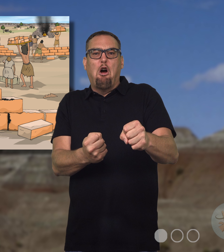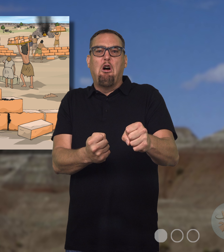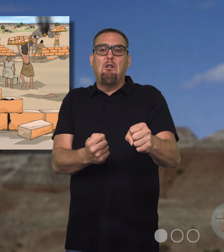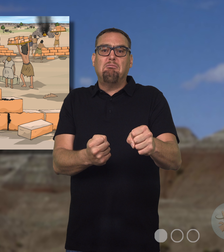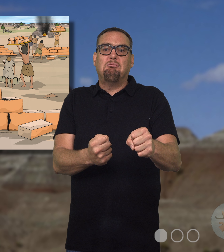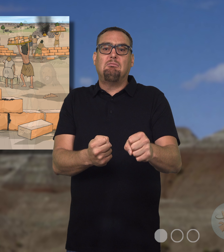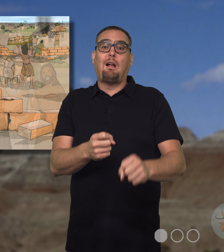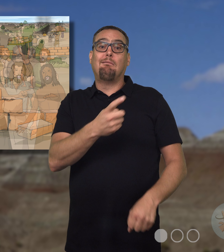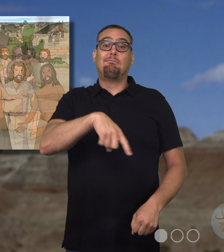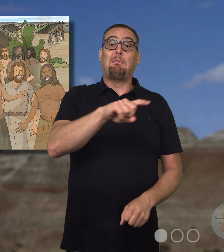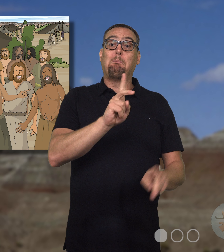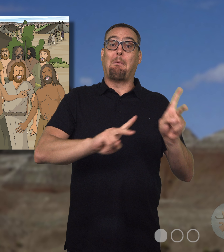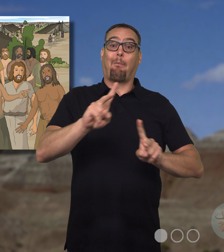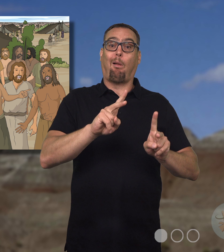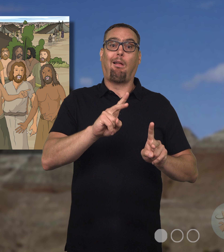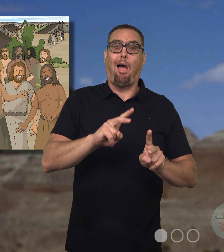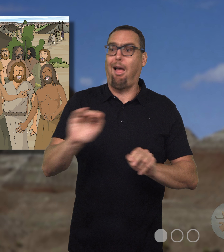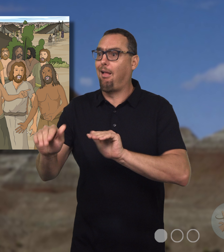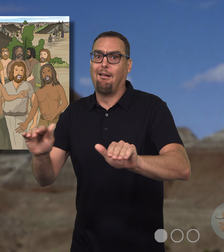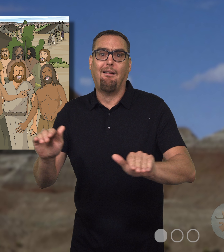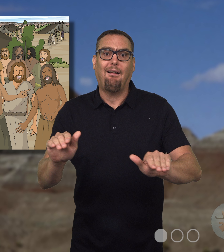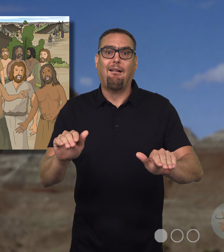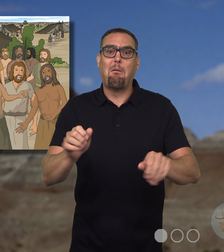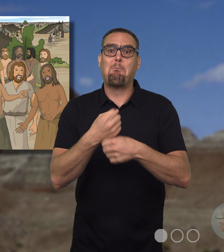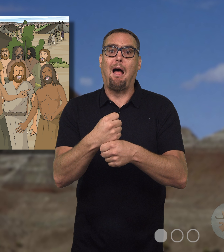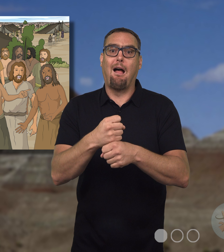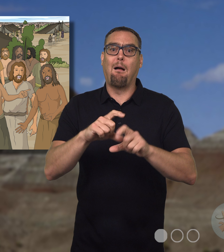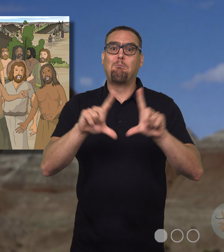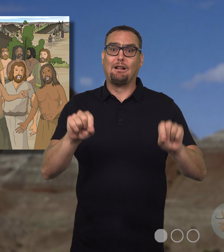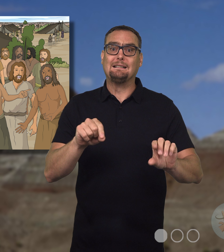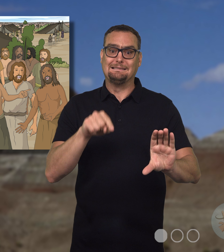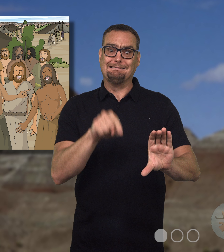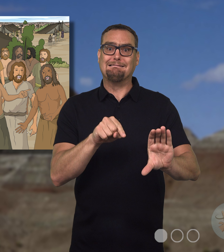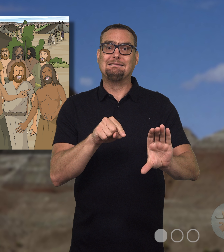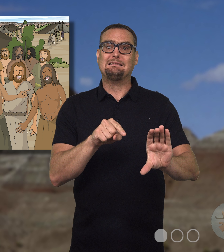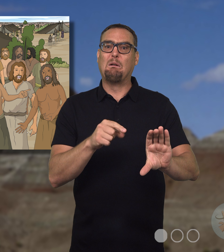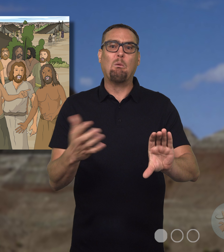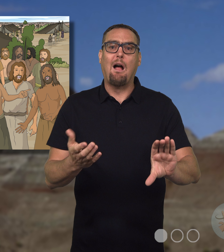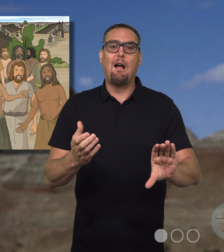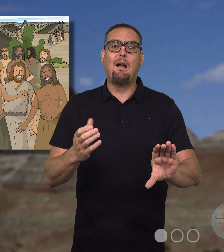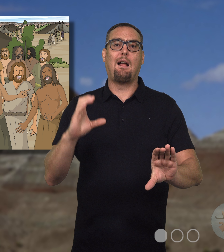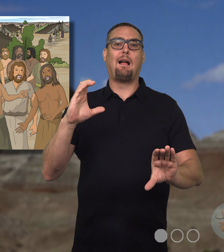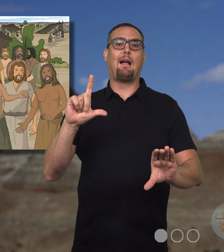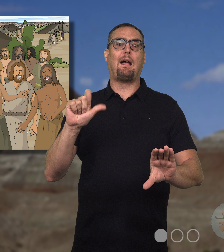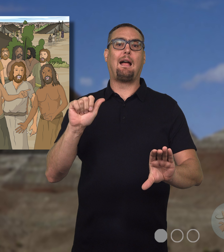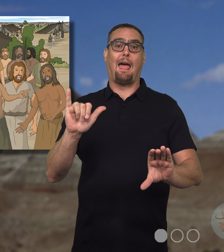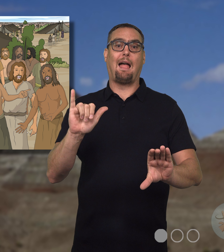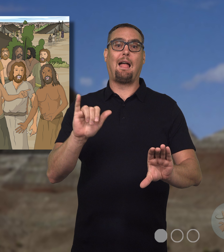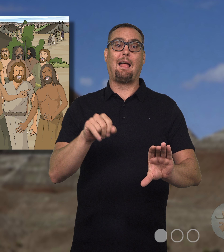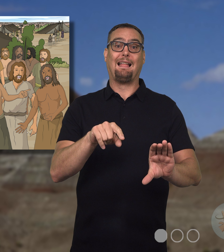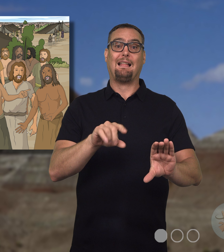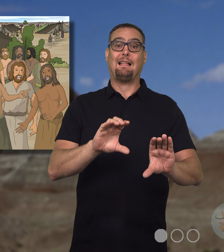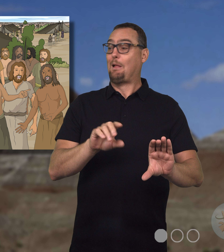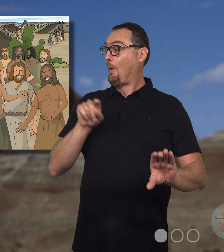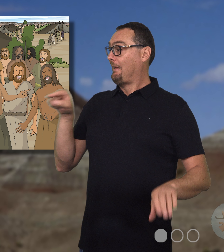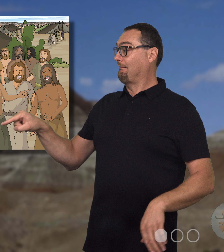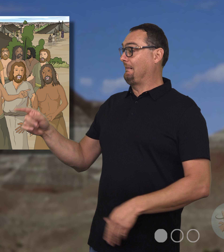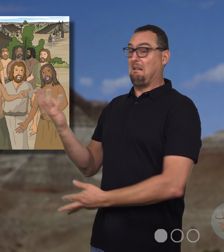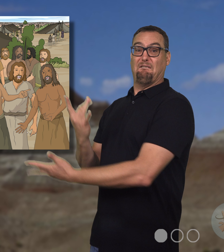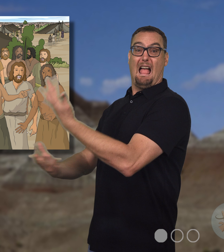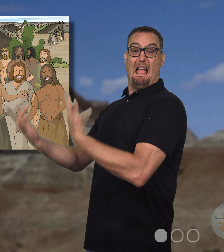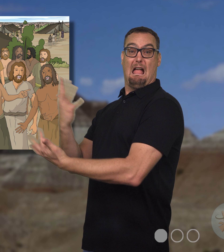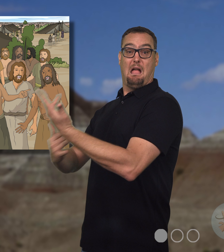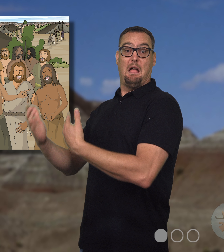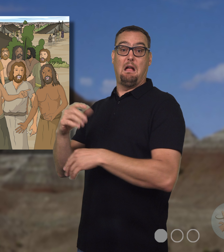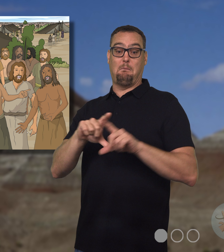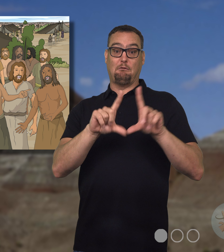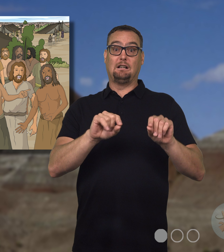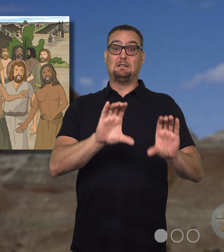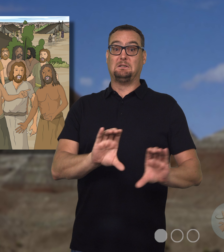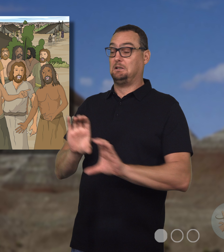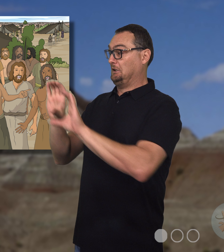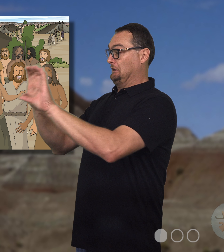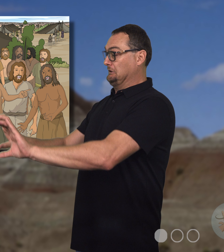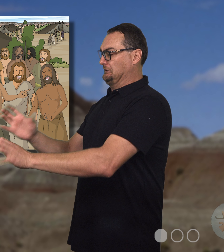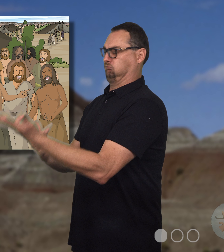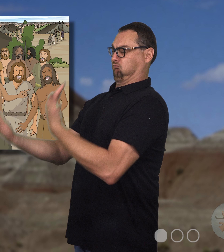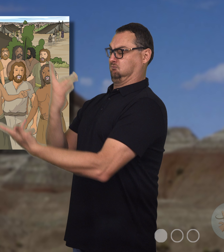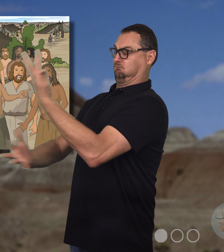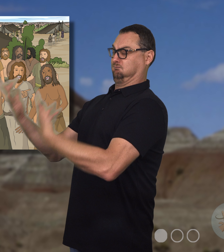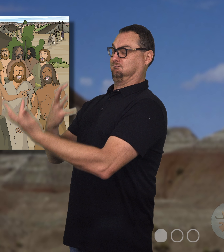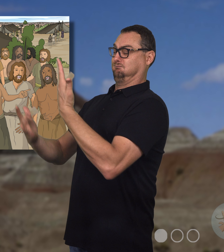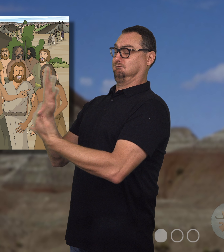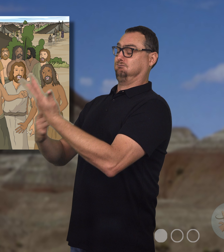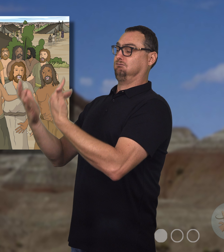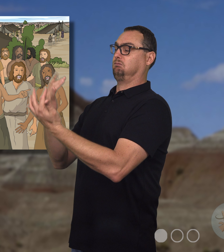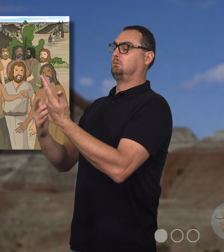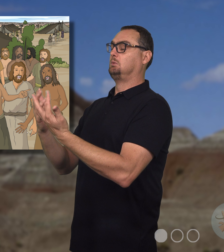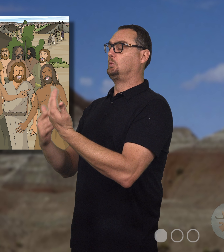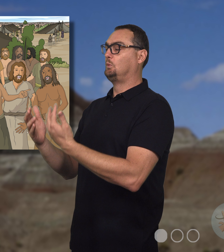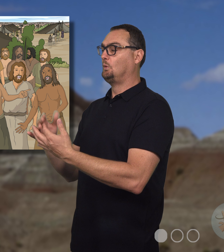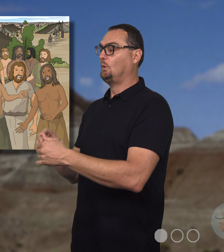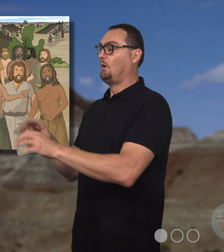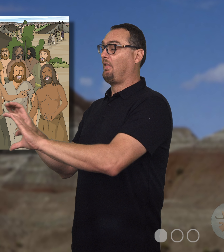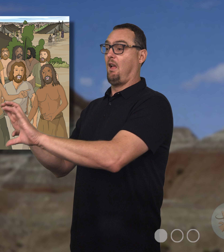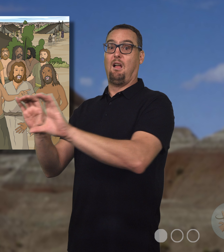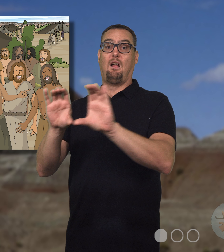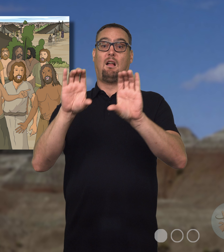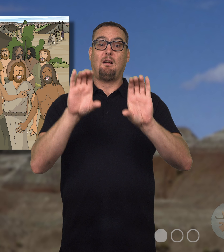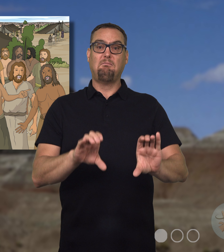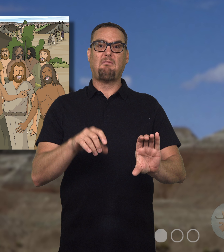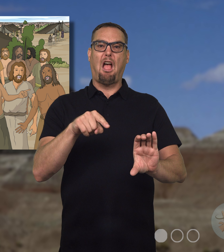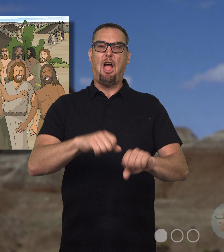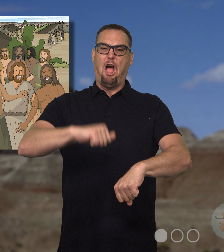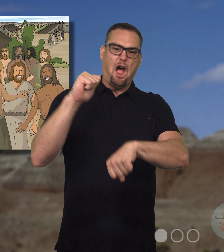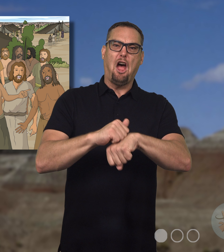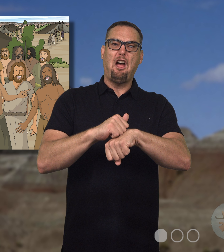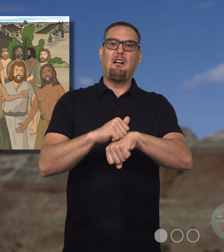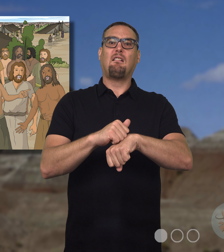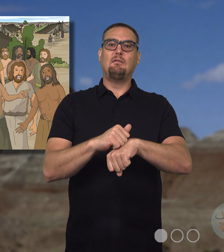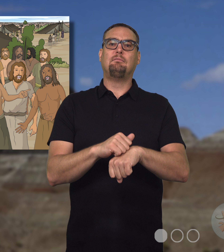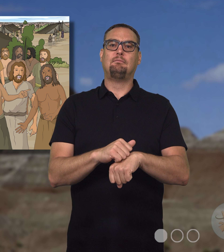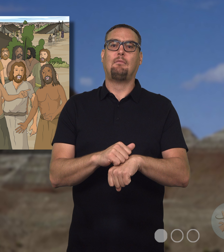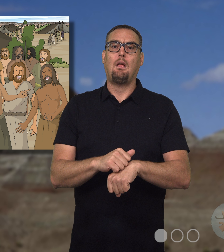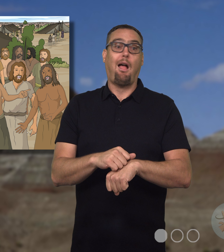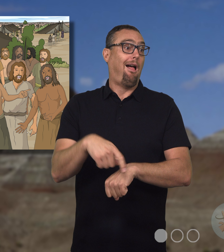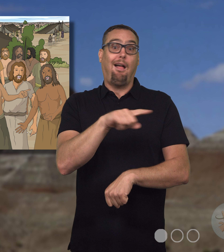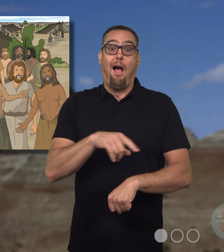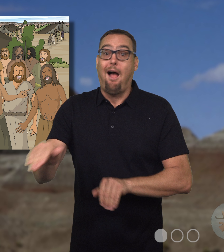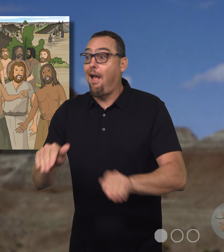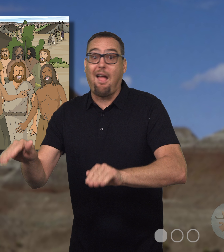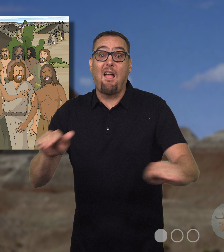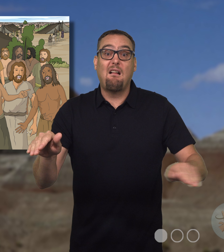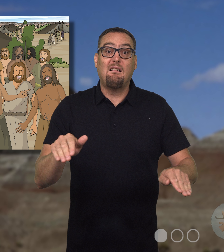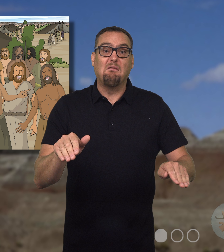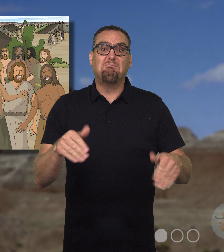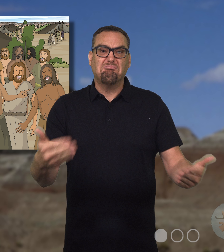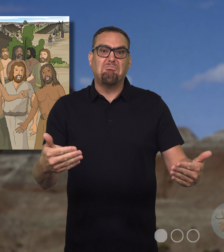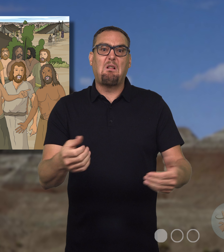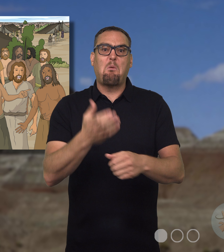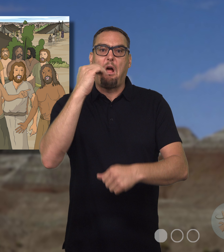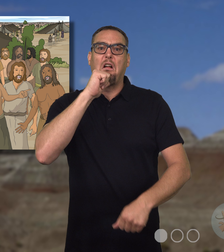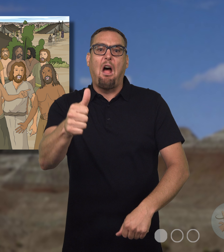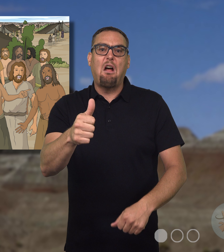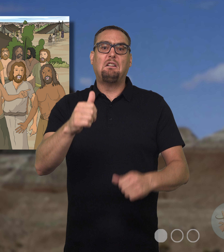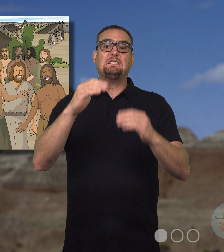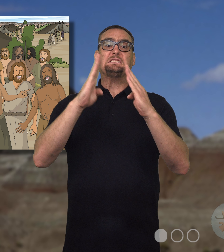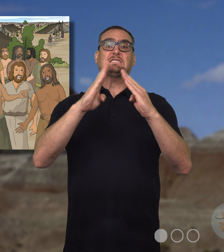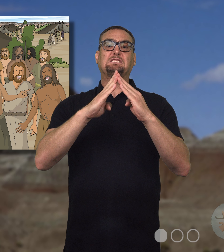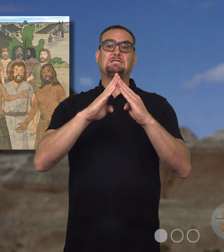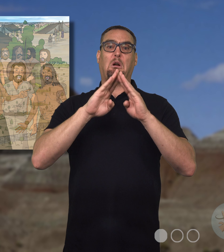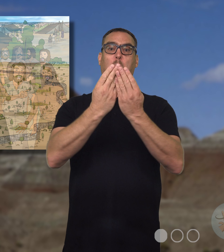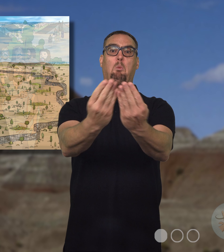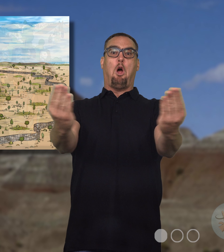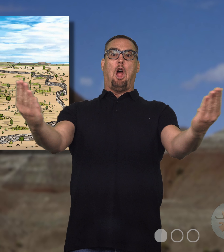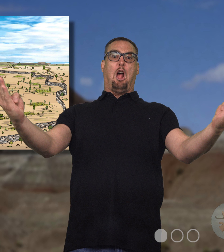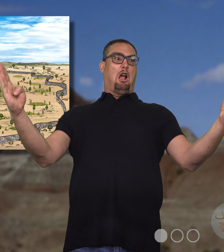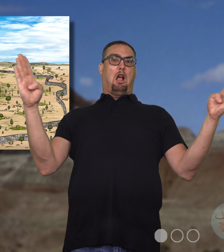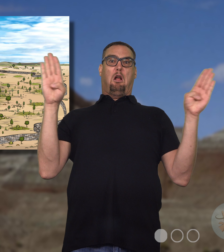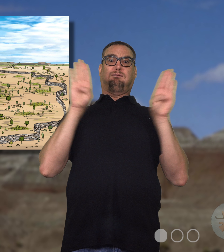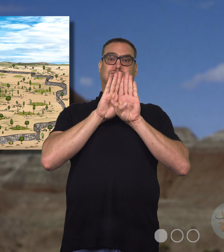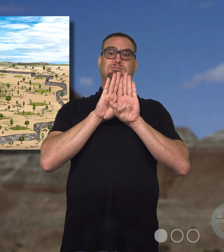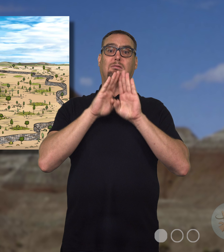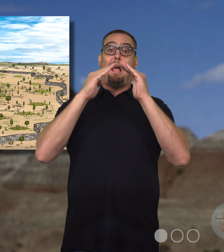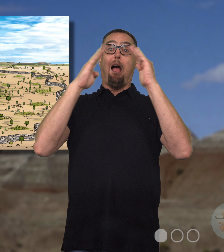And they said to one another, “Come, let us make bricks and bake them thoroughly.” So they used brick instead of stone, and tar instead of mortar.